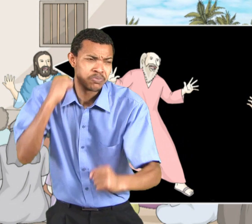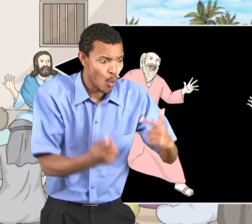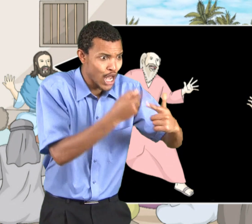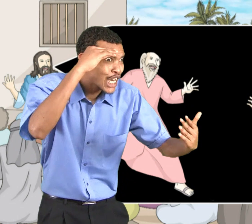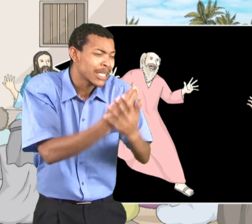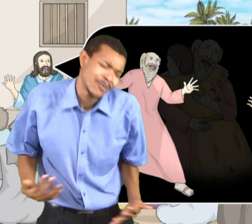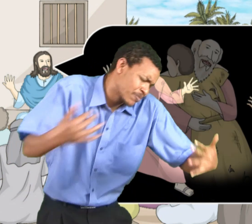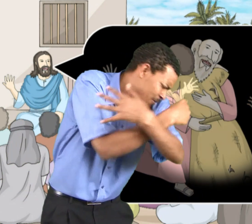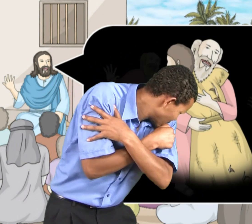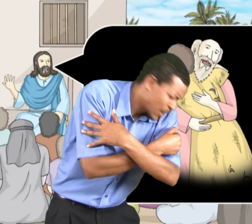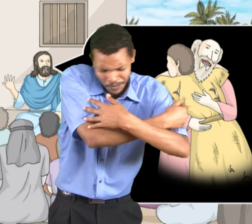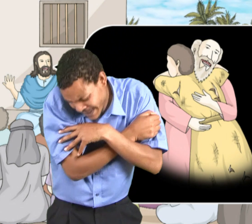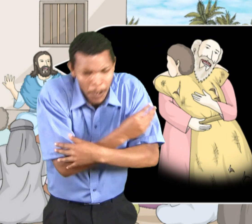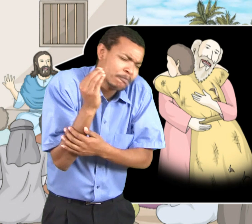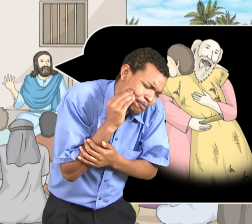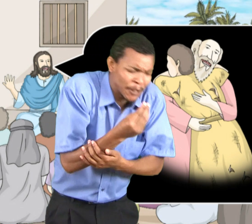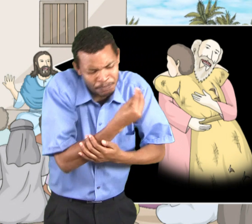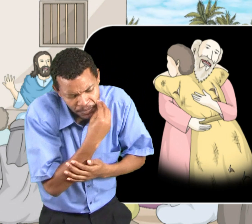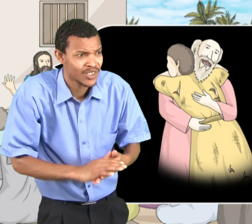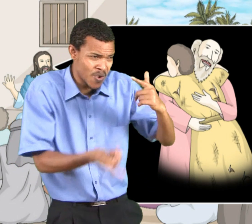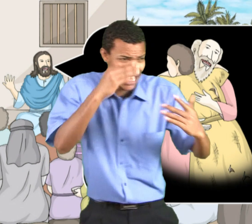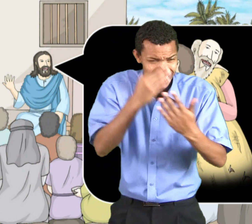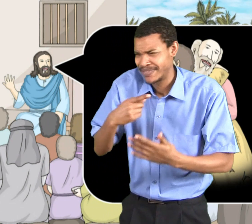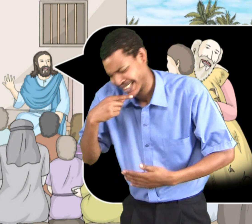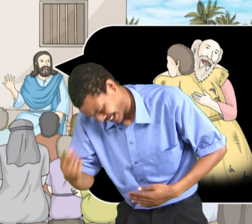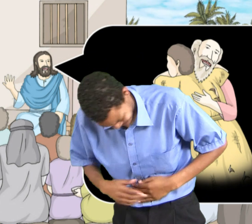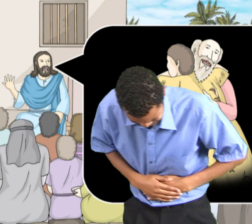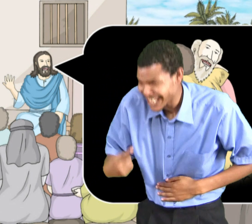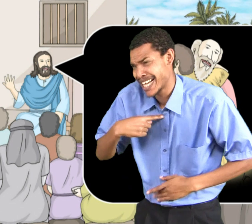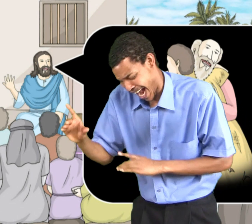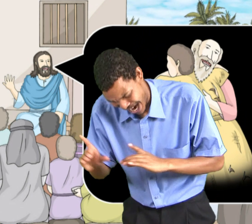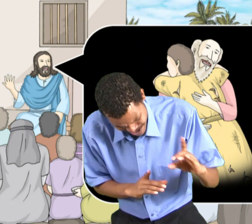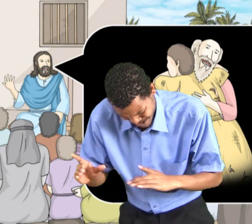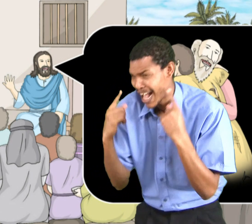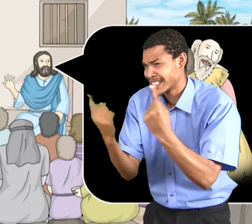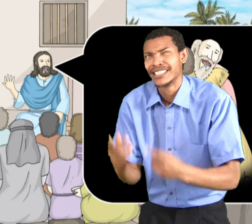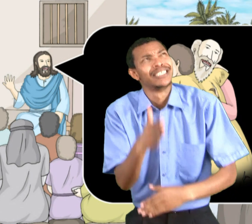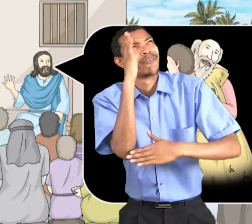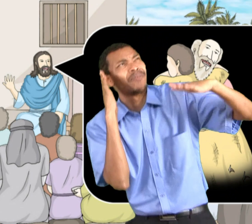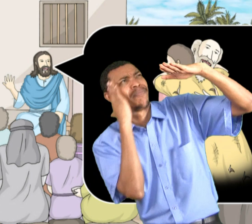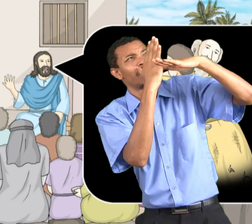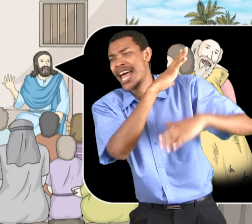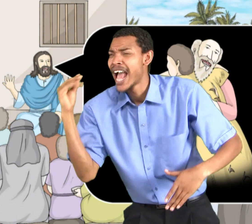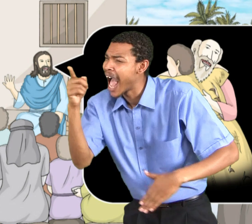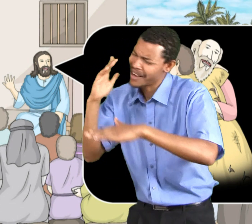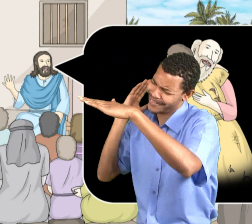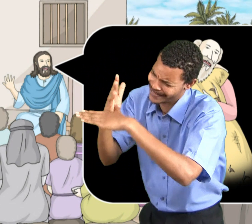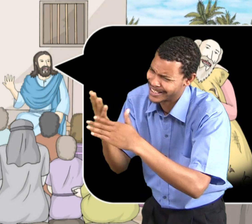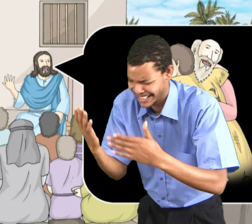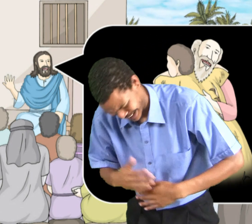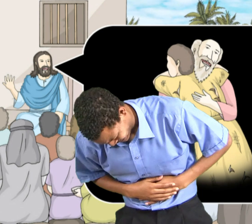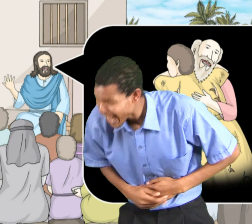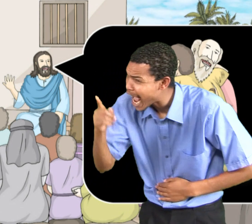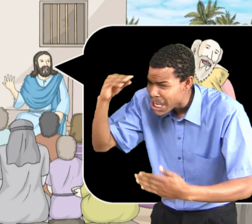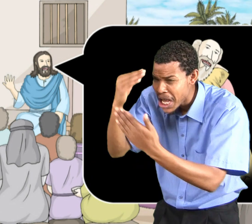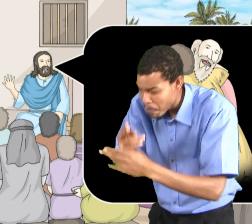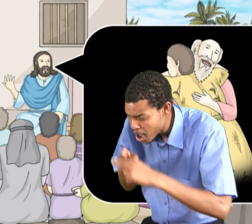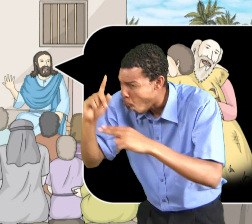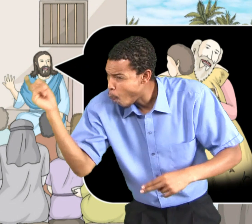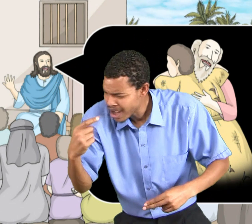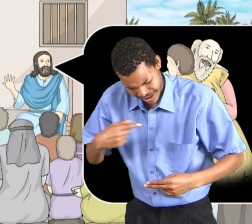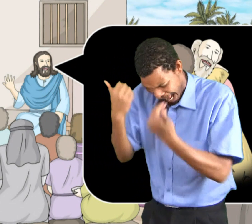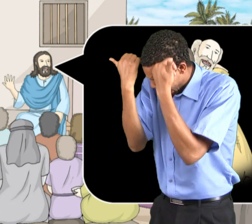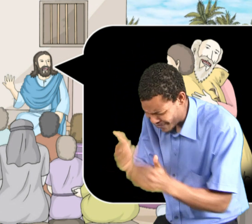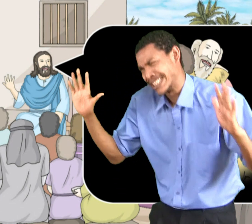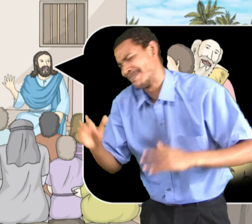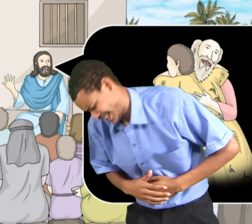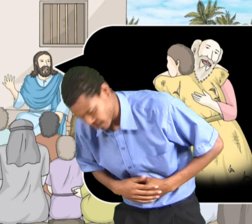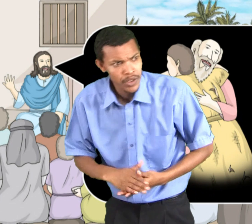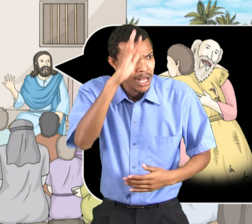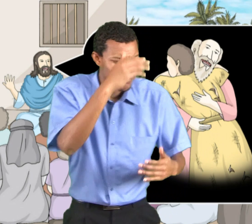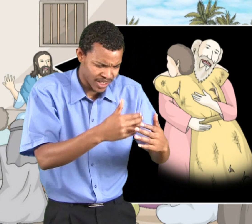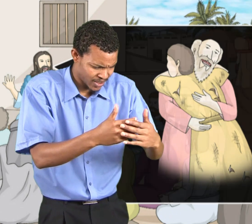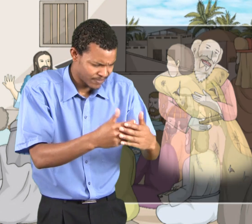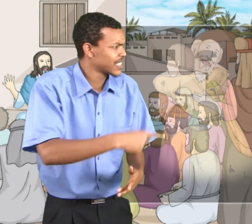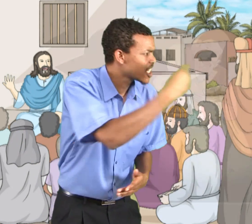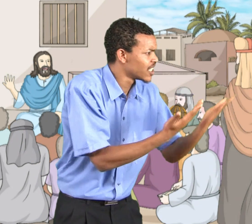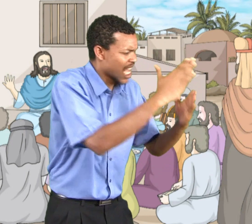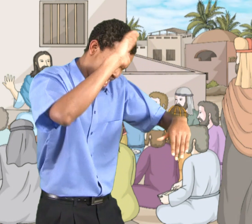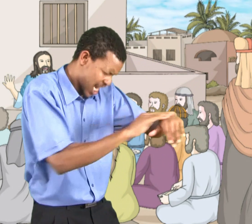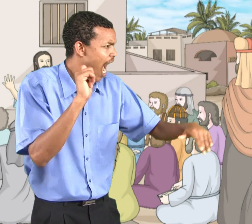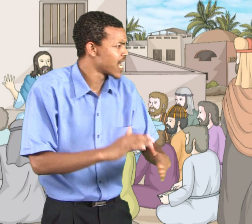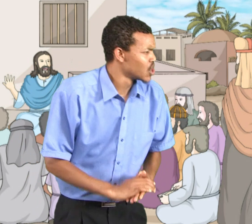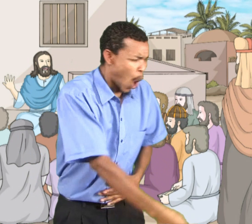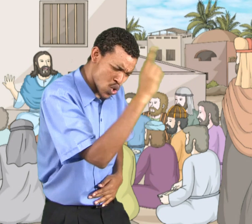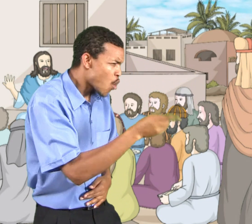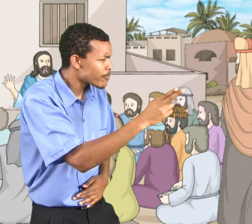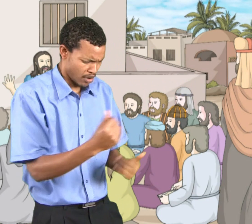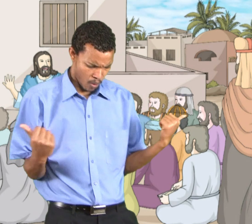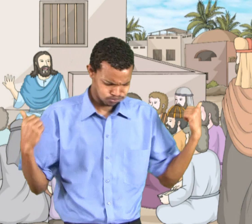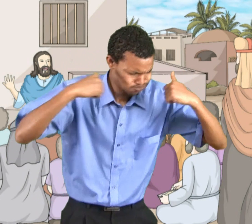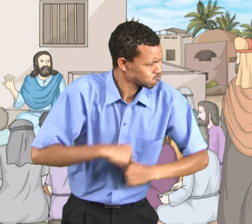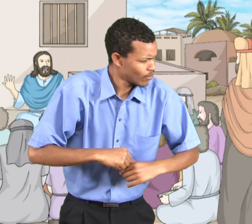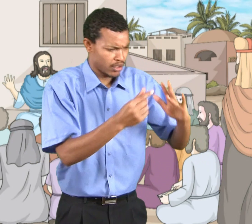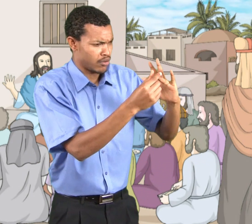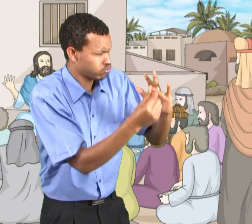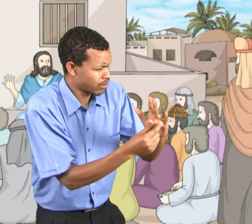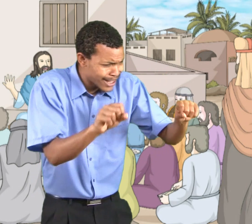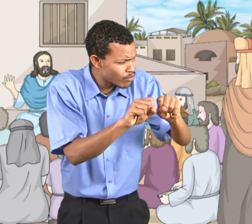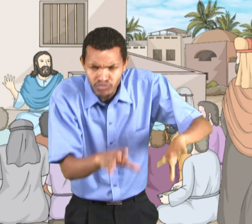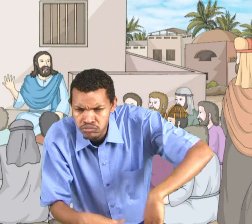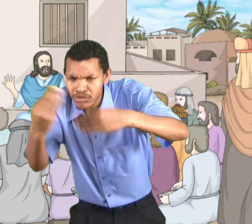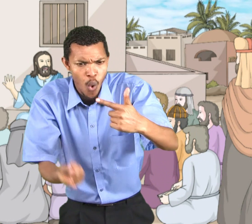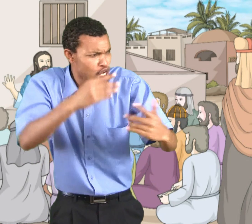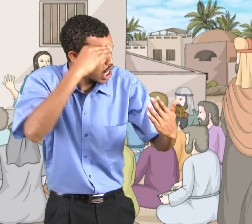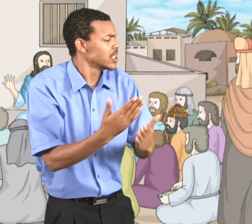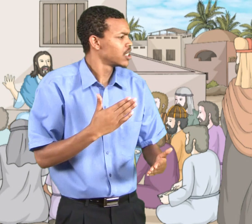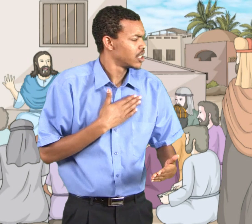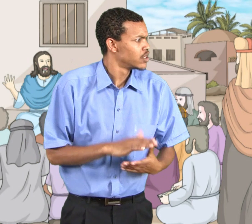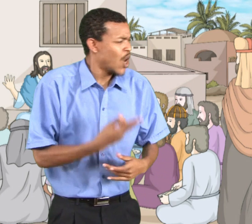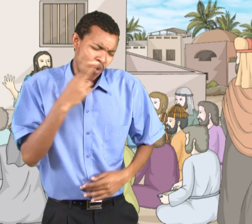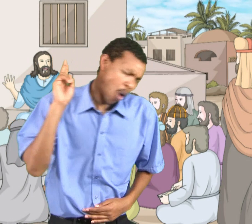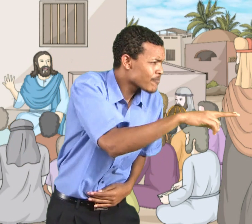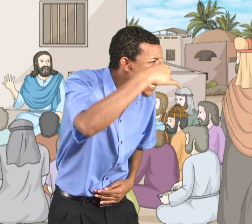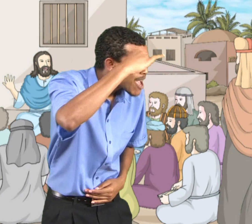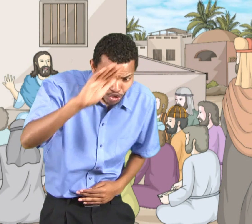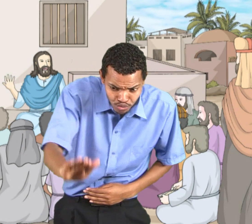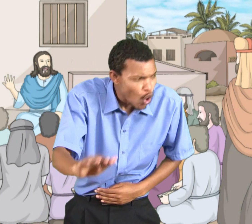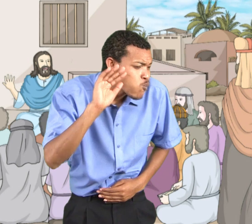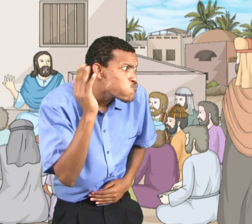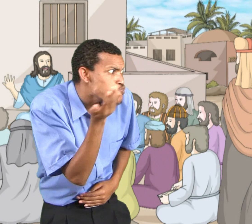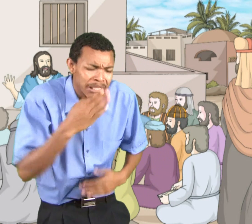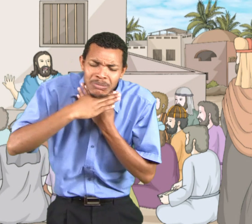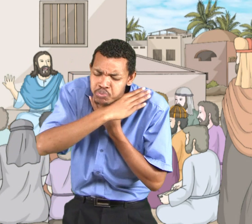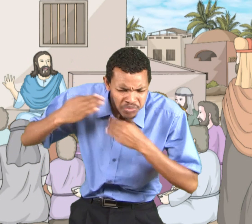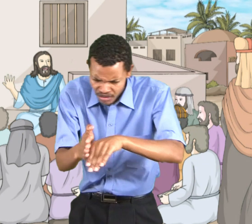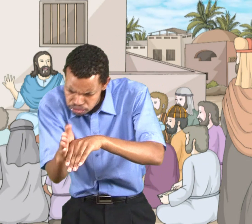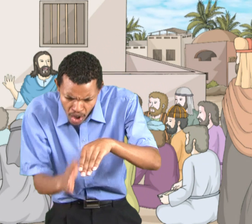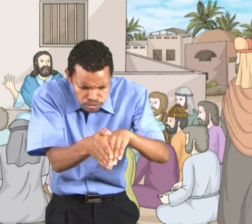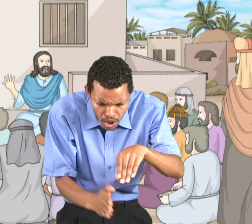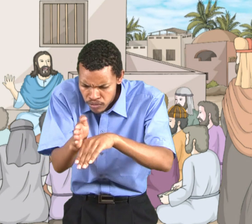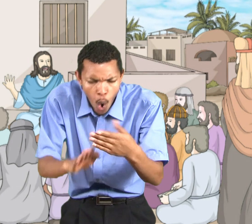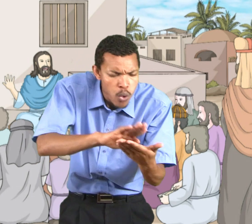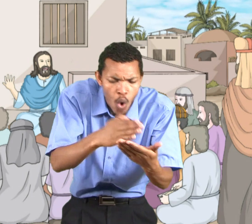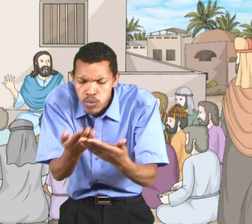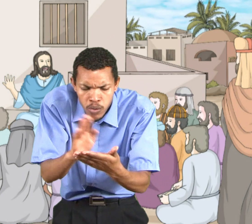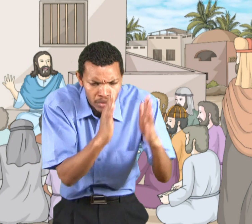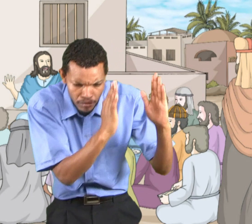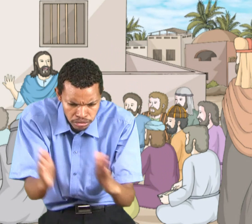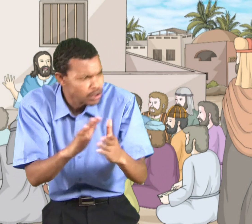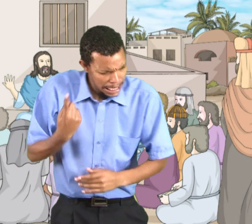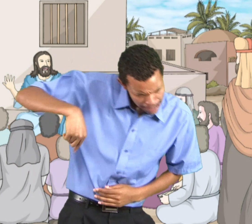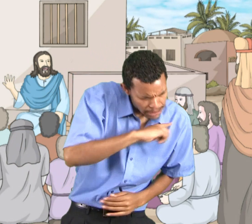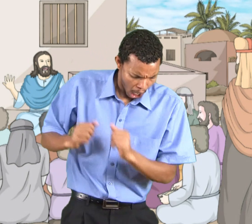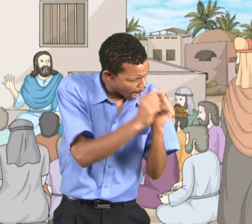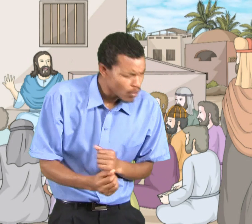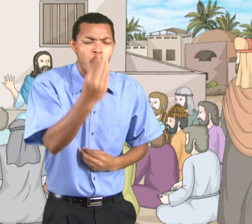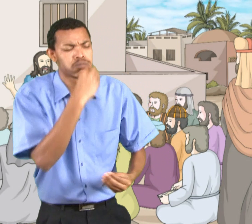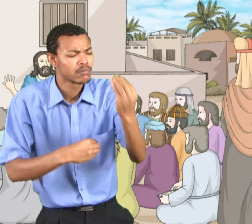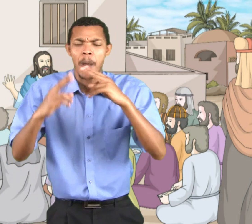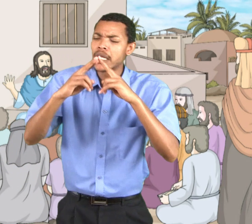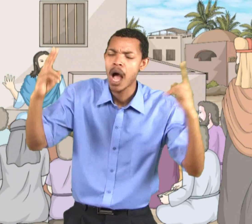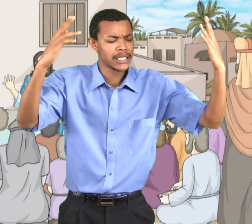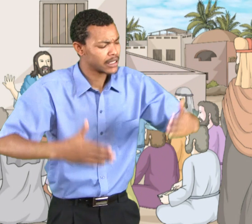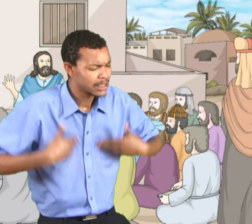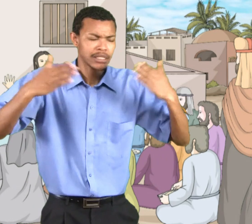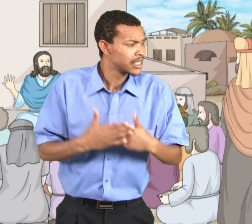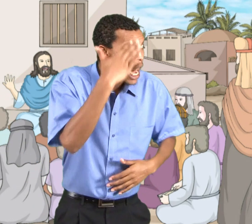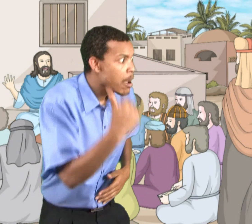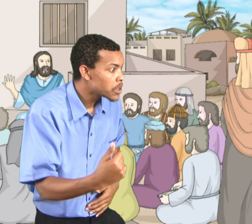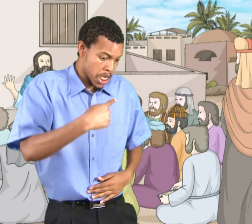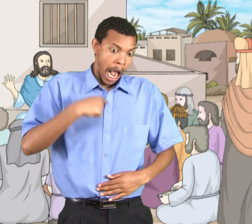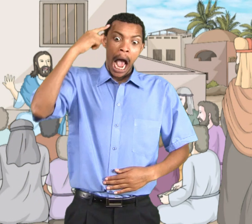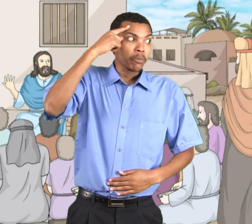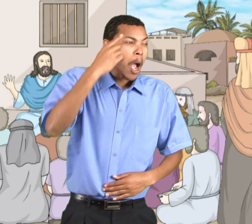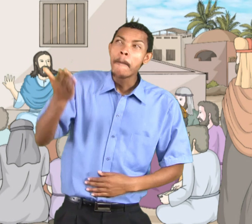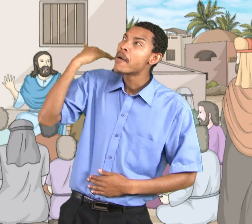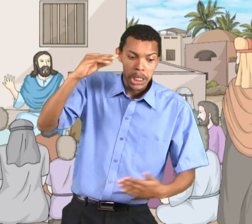He ran to his son, embraced him, and kissed him. The son declared, ‘Father, I have sinned against heaven and against you. I am no longer worthy to be called your son.’ But the father said to his servants, ‘Quick!